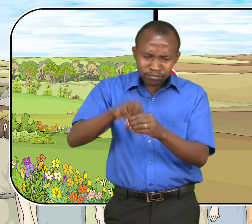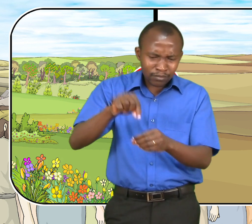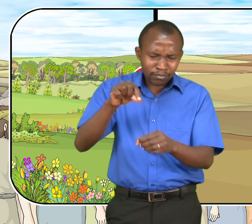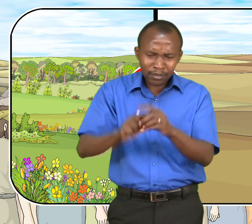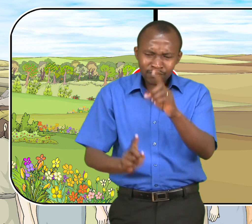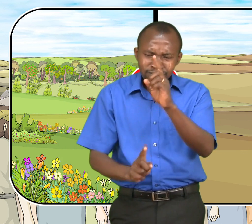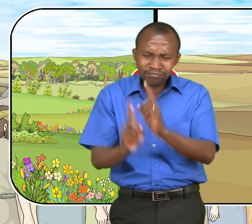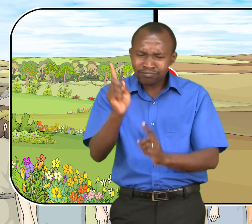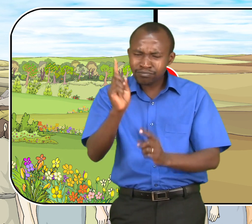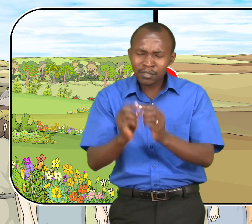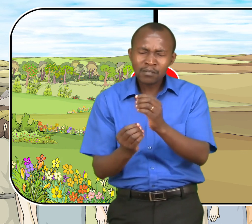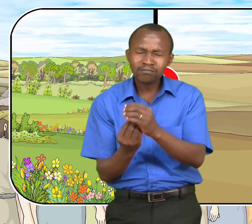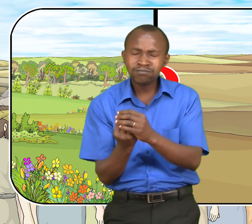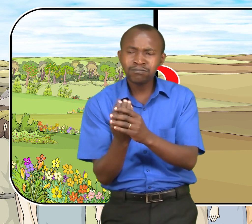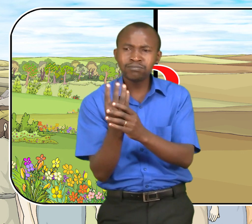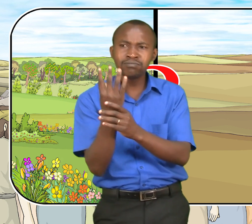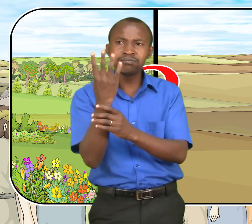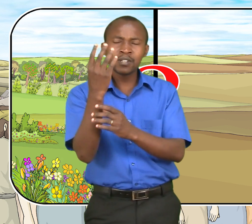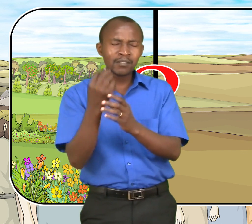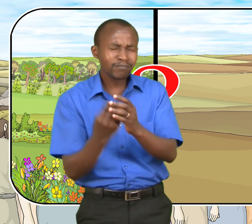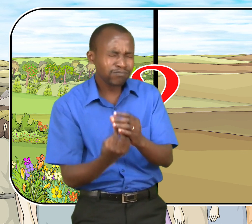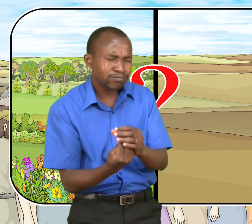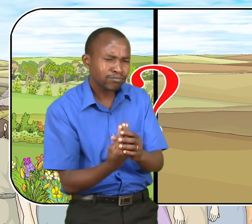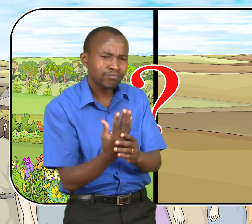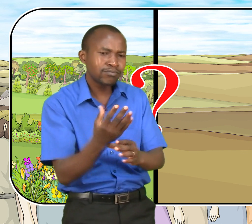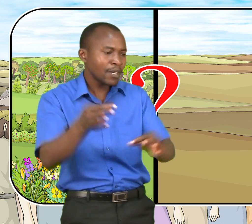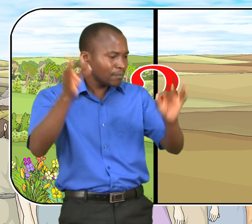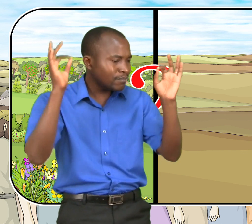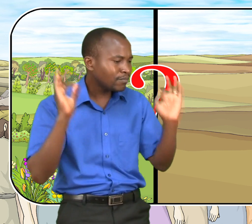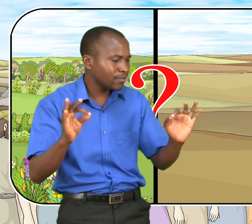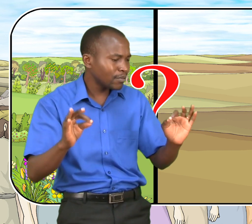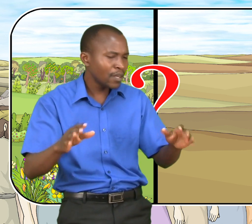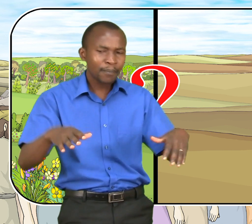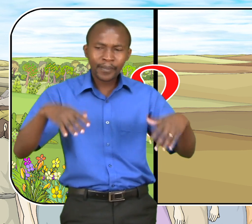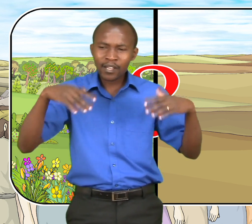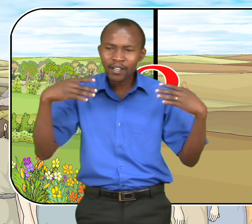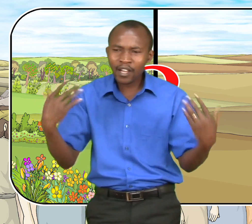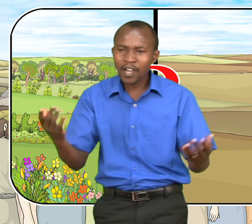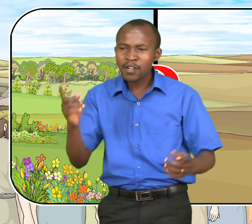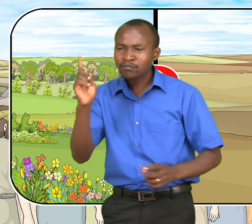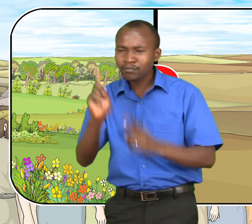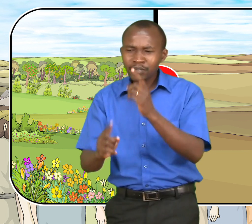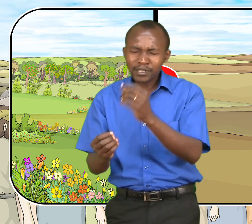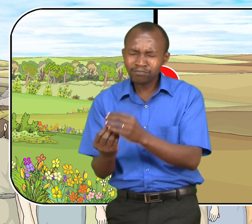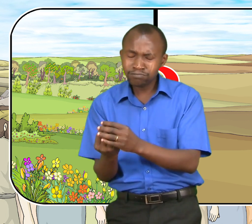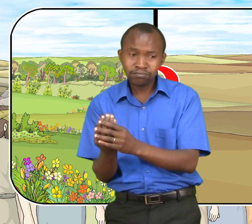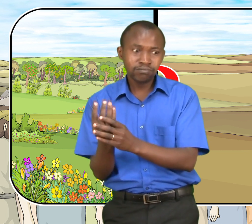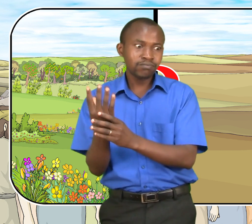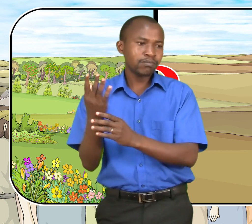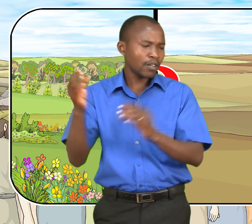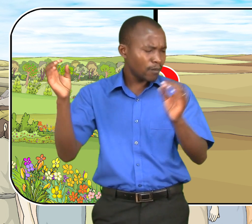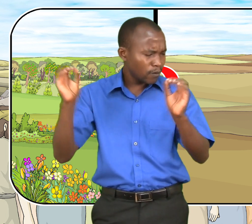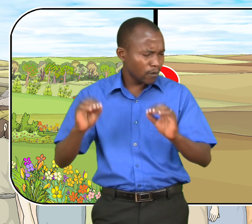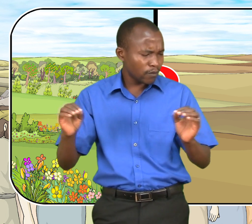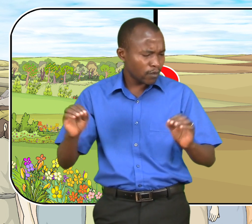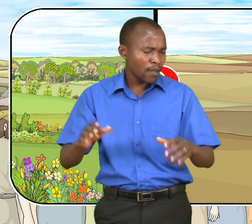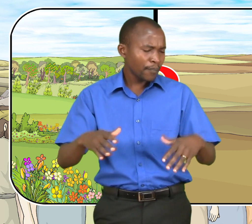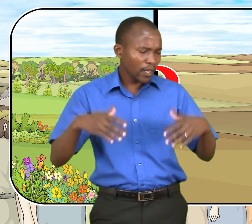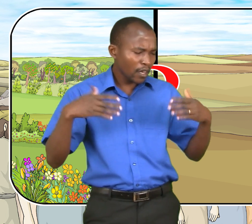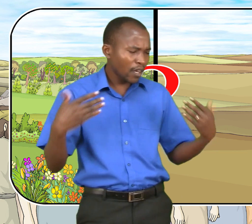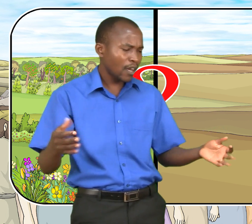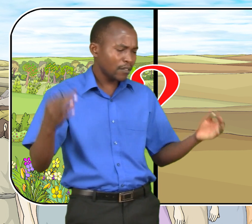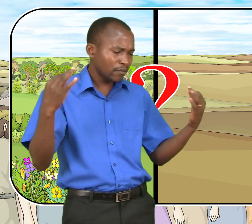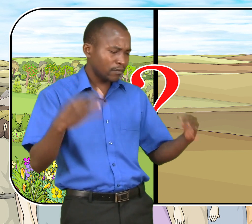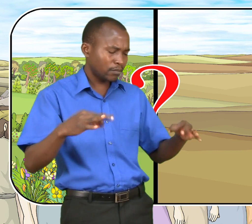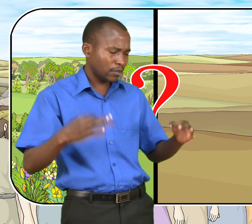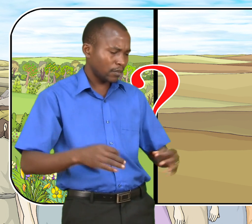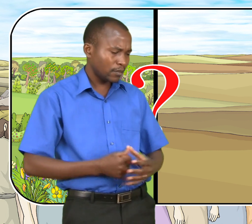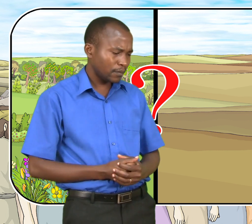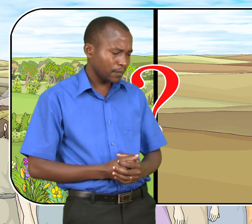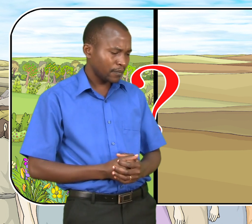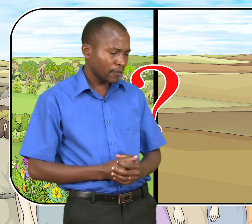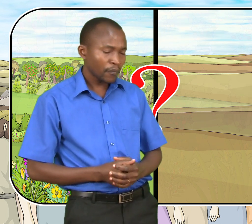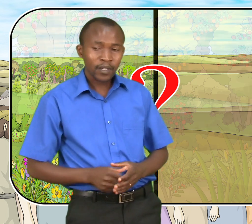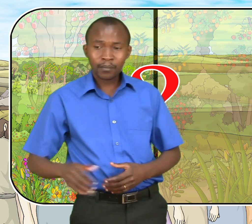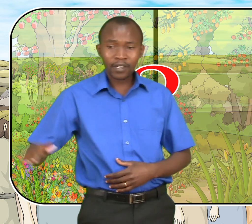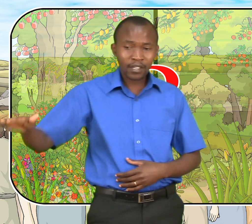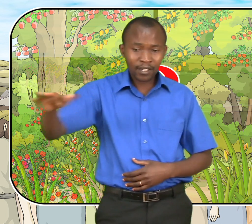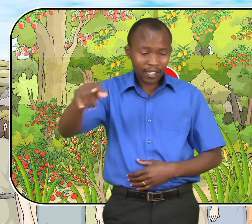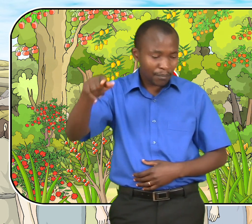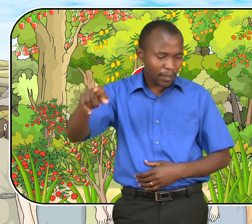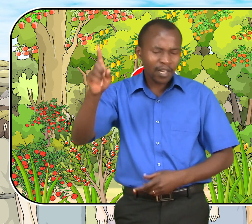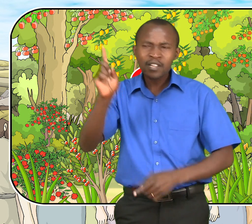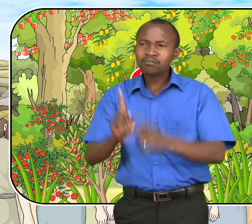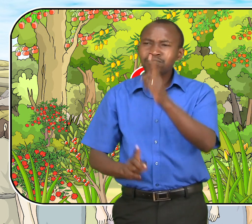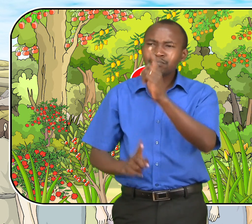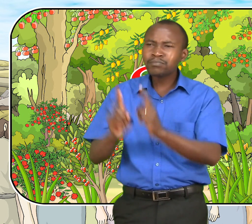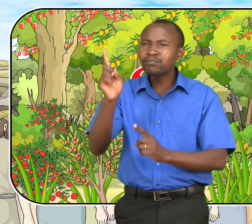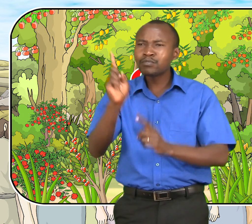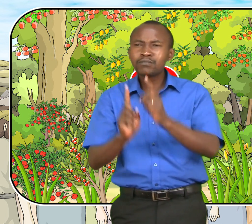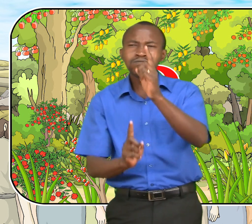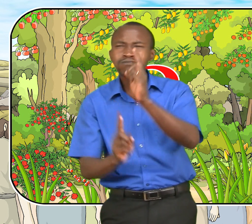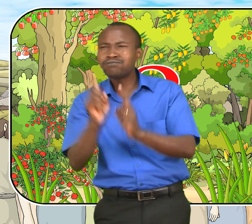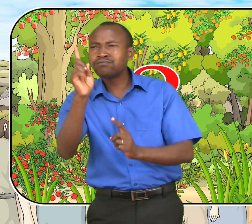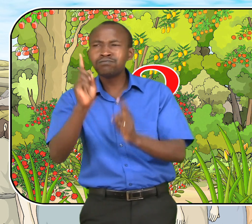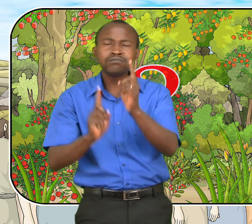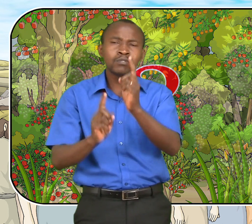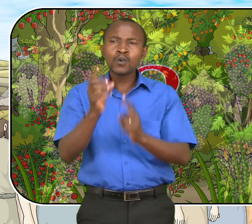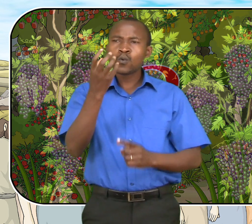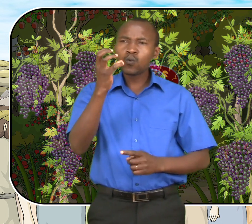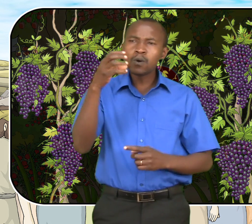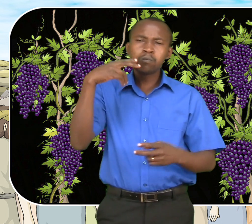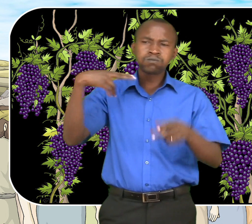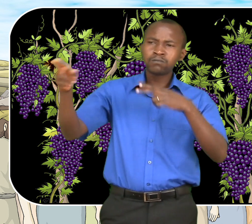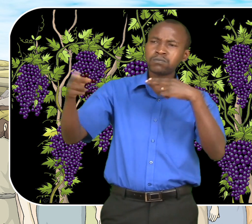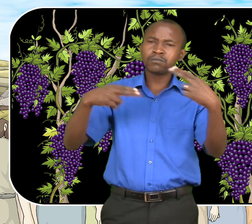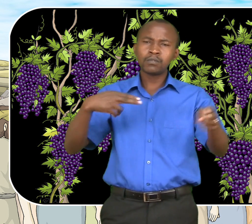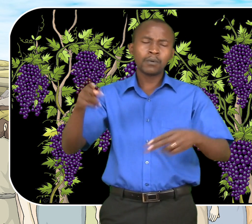Are there trees in it or not?